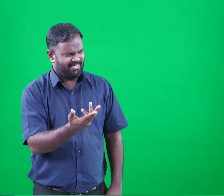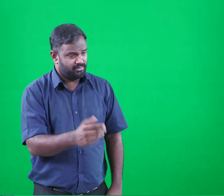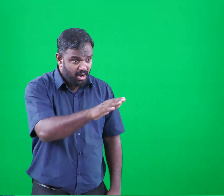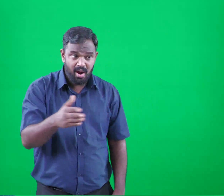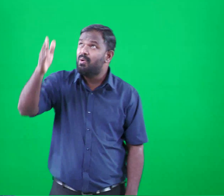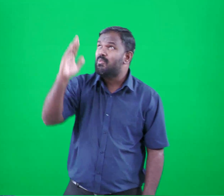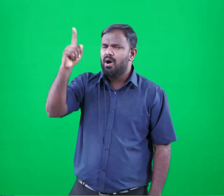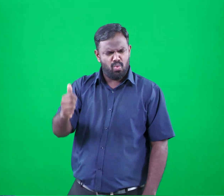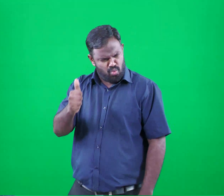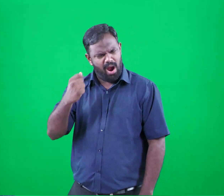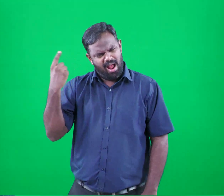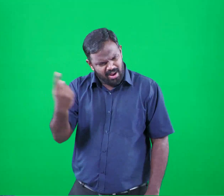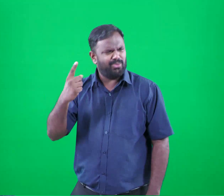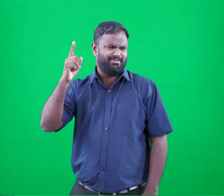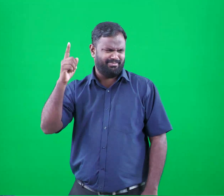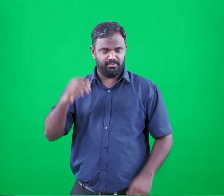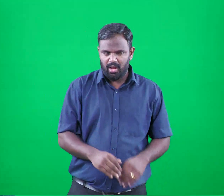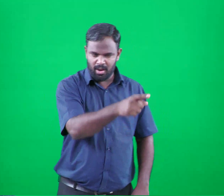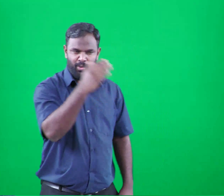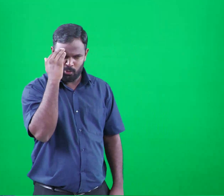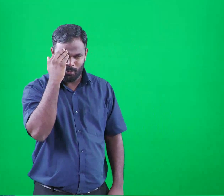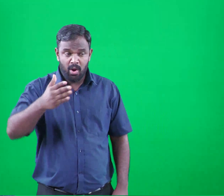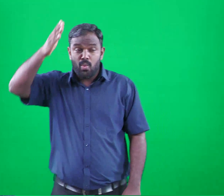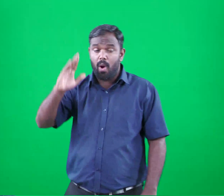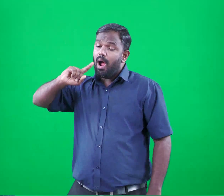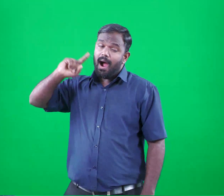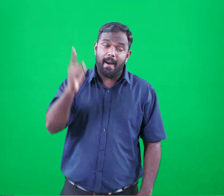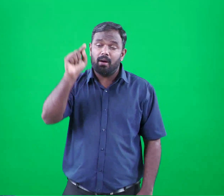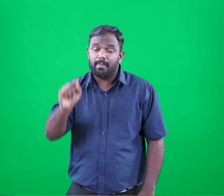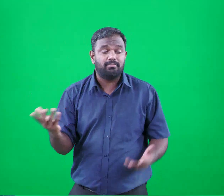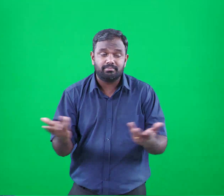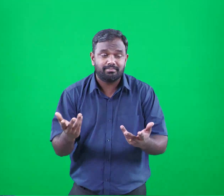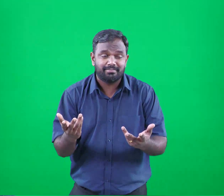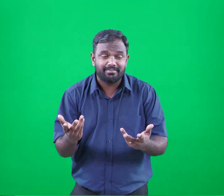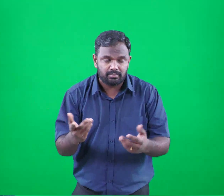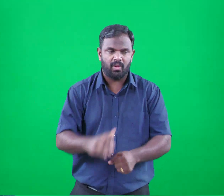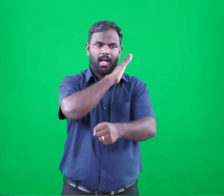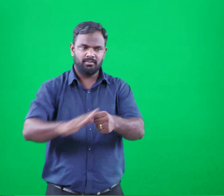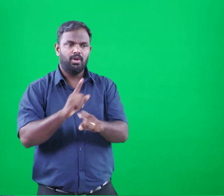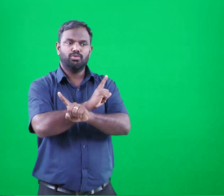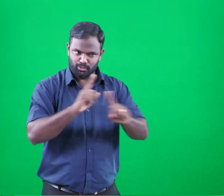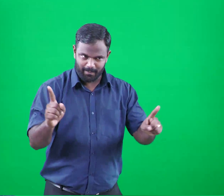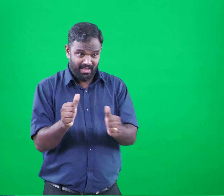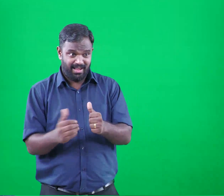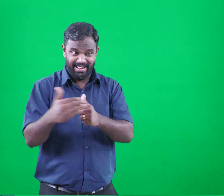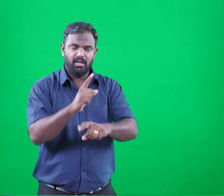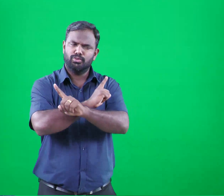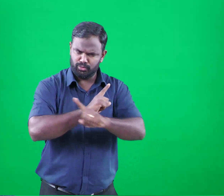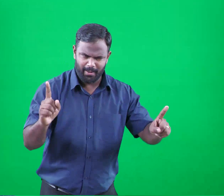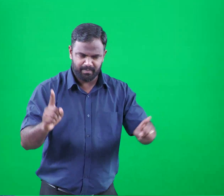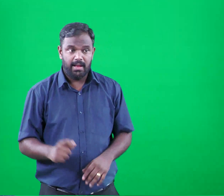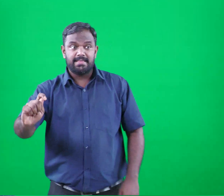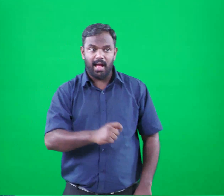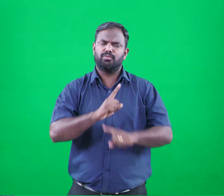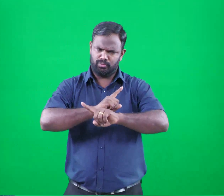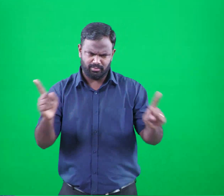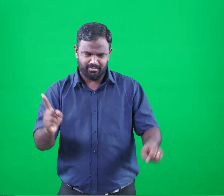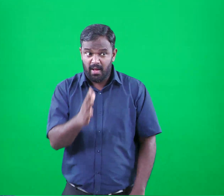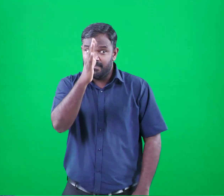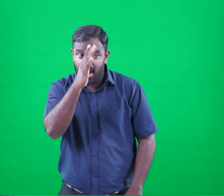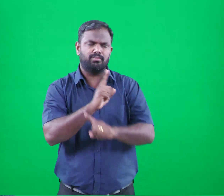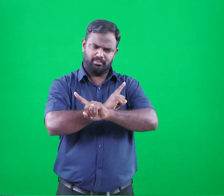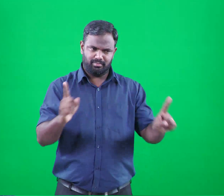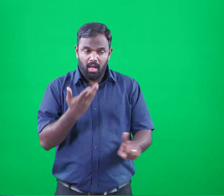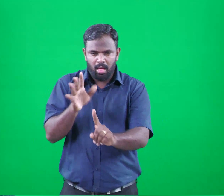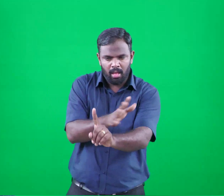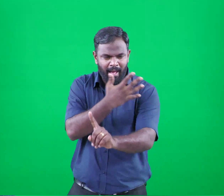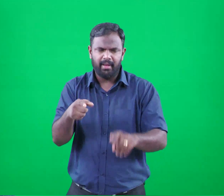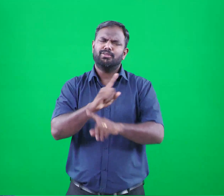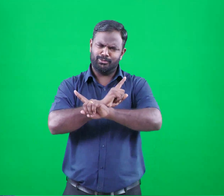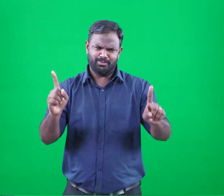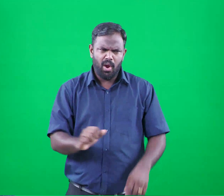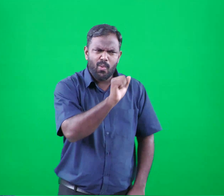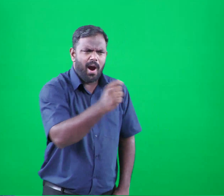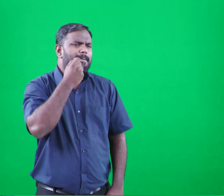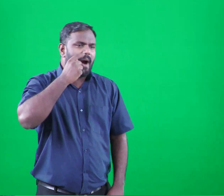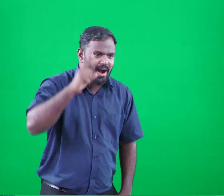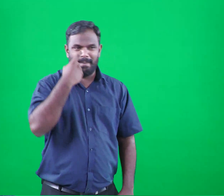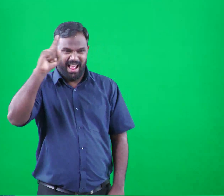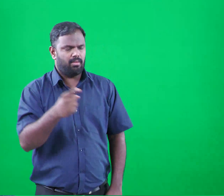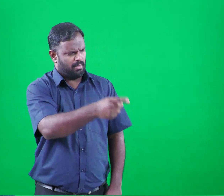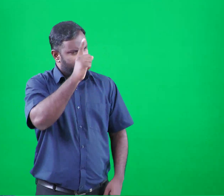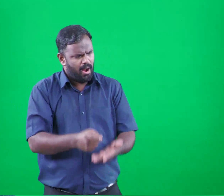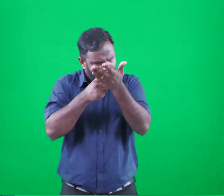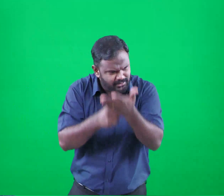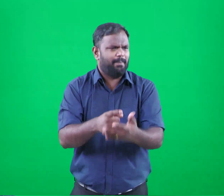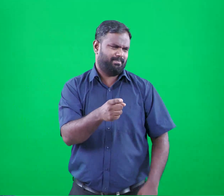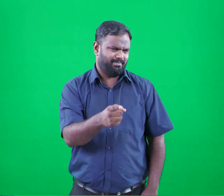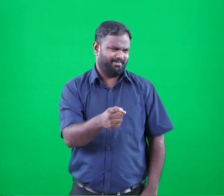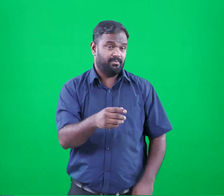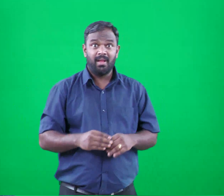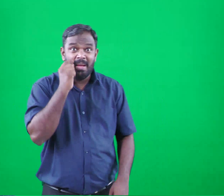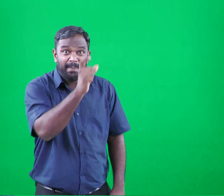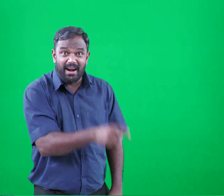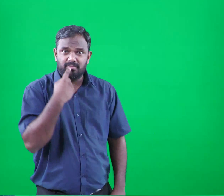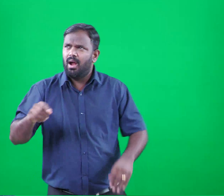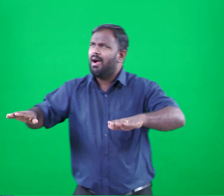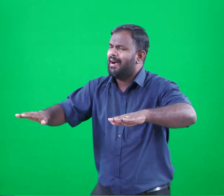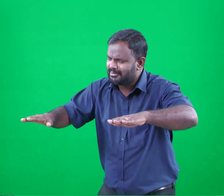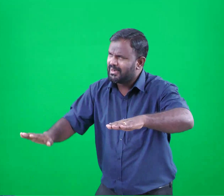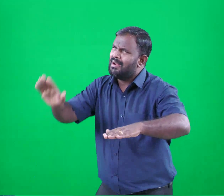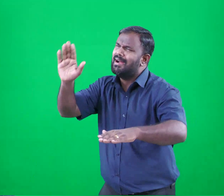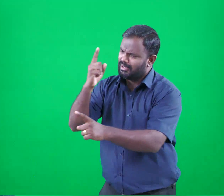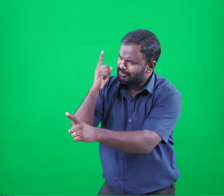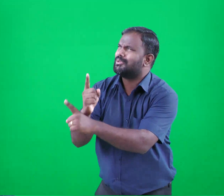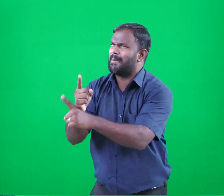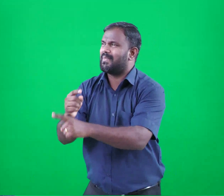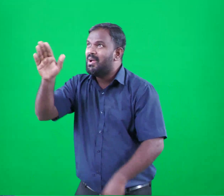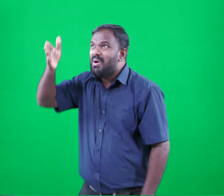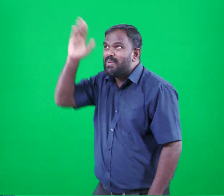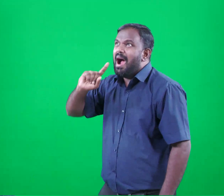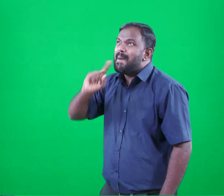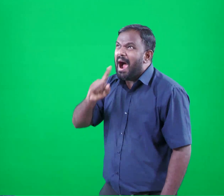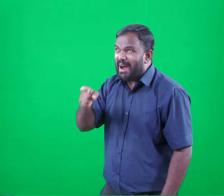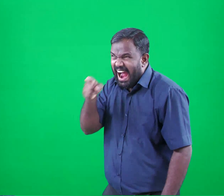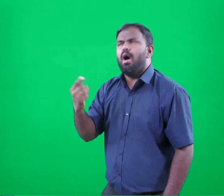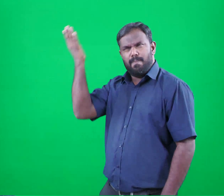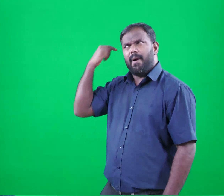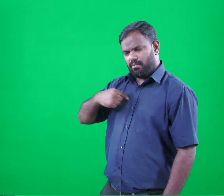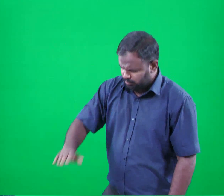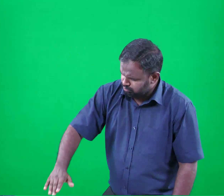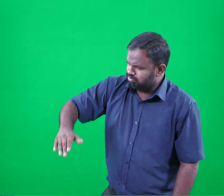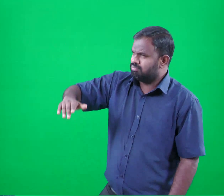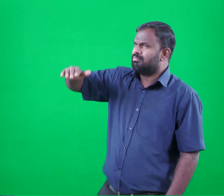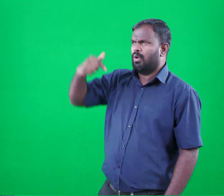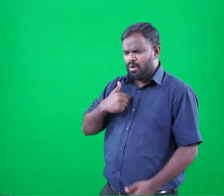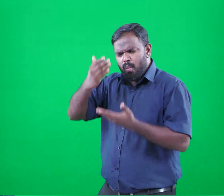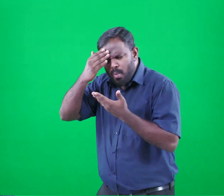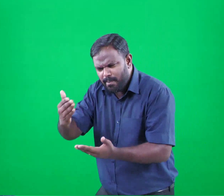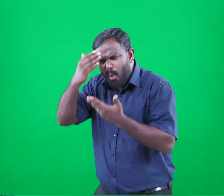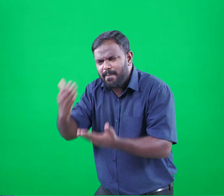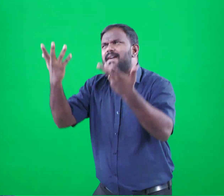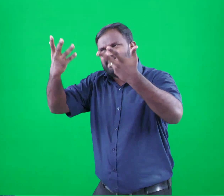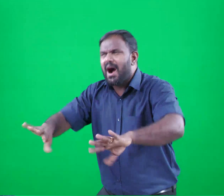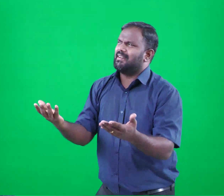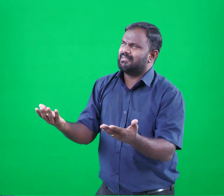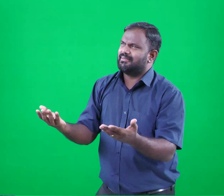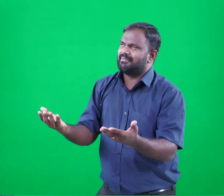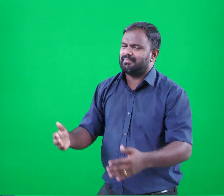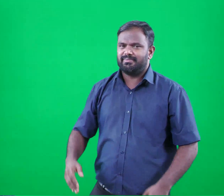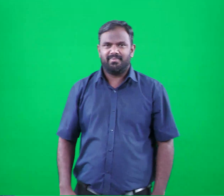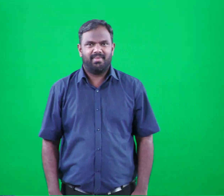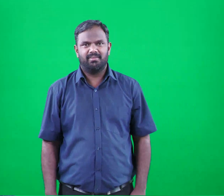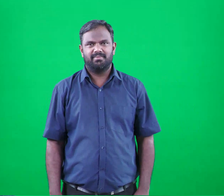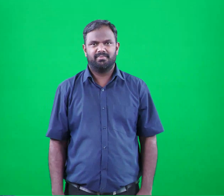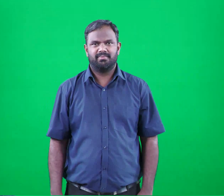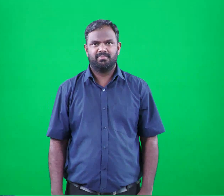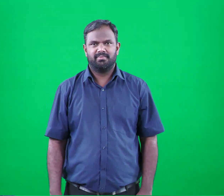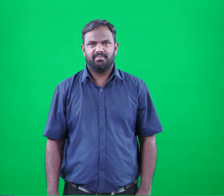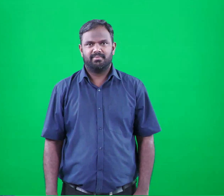You know the commandments: ' Do not murder, do not commit adultery, do not steal, do not bear false witness, do not cheat others, honor your father and mother.'" "Teacher," he replied, "all these I have kept from my youth."